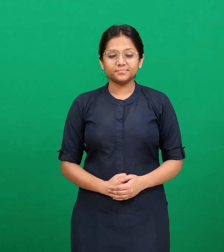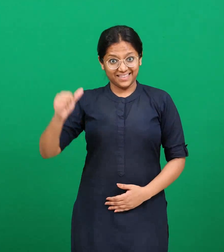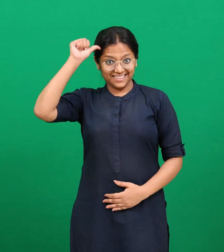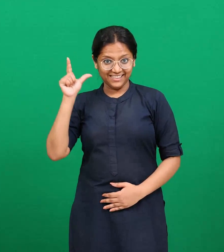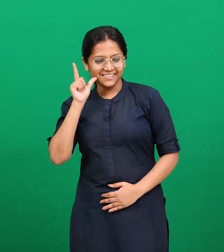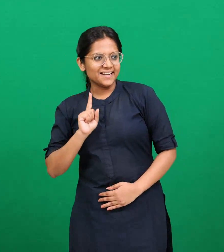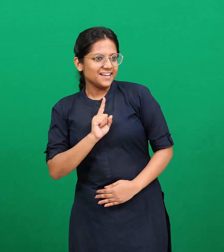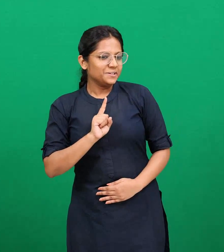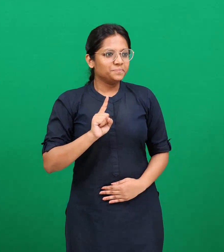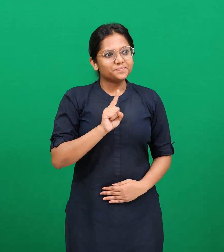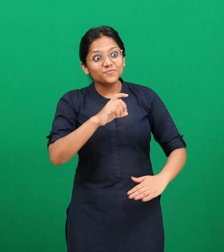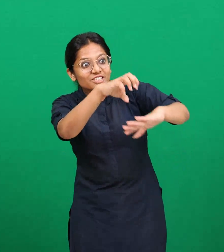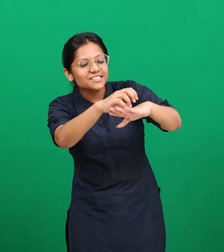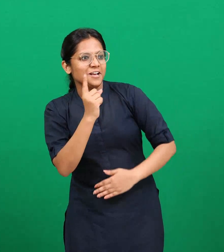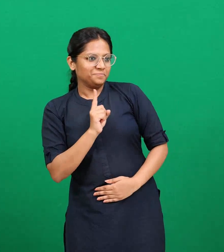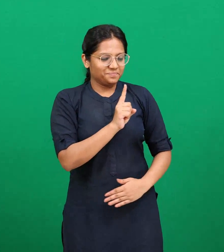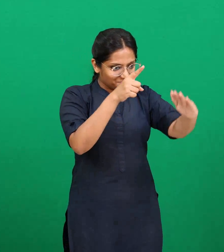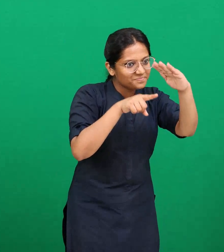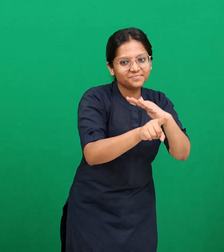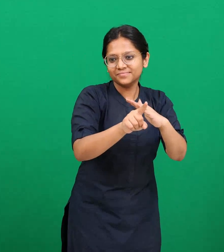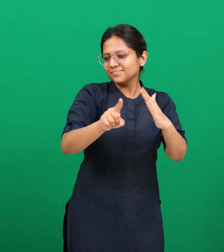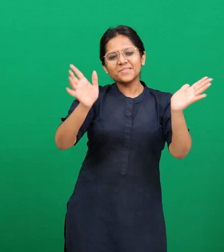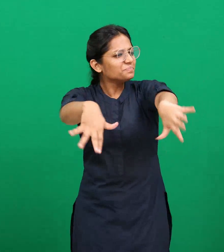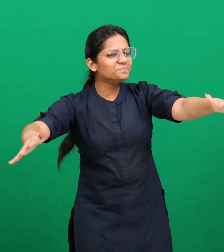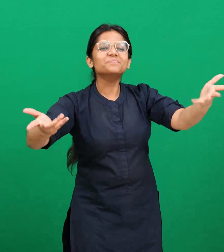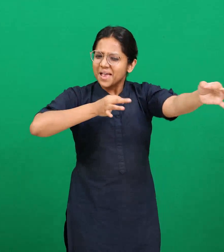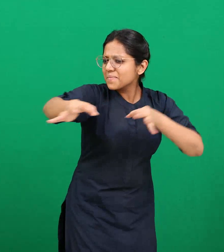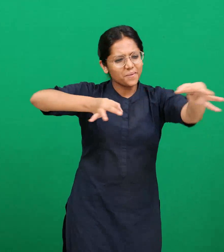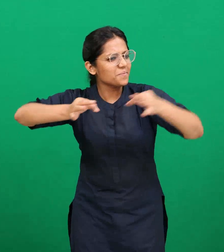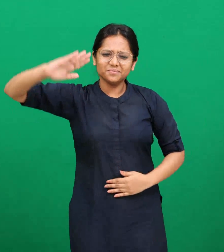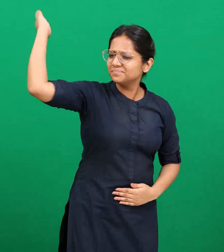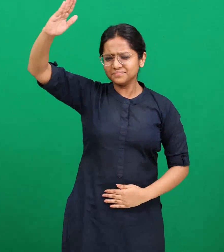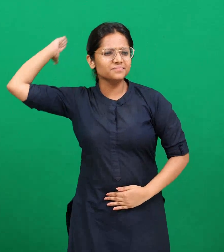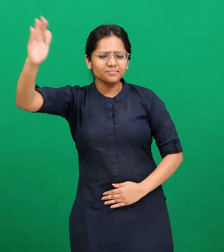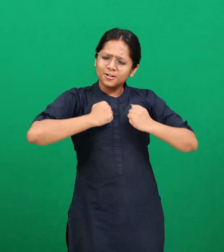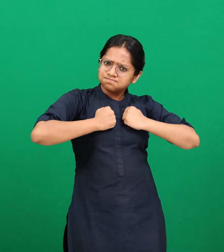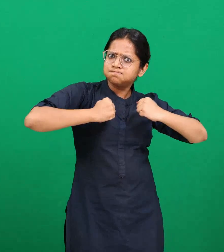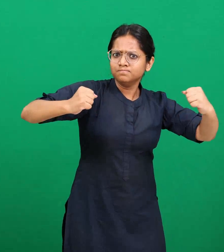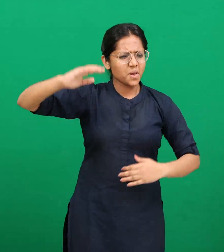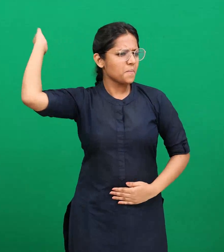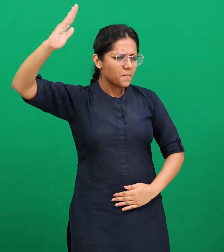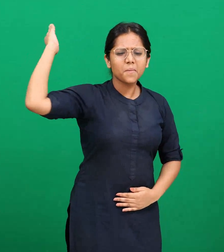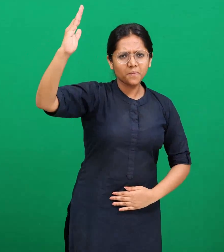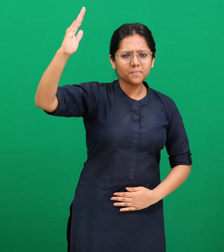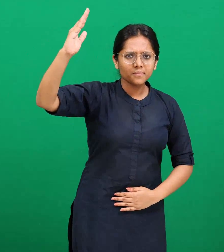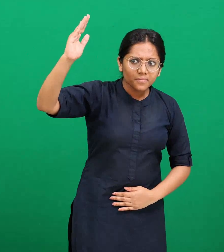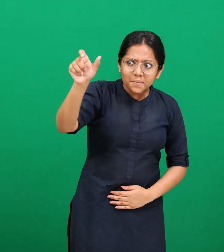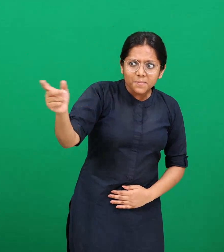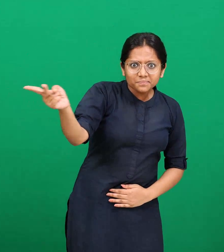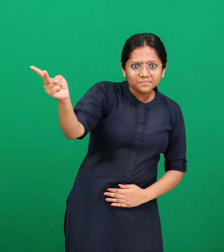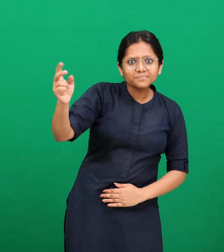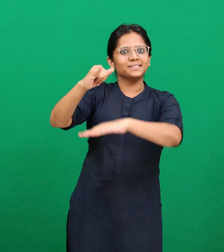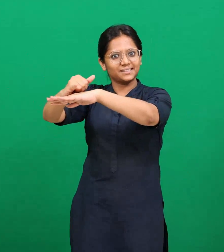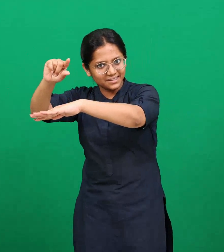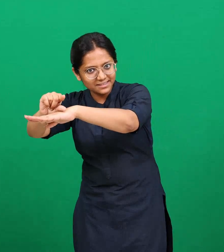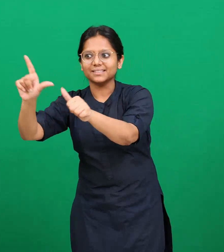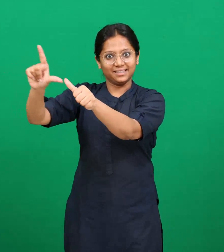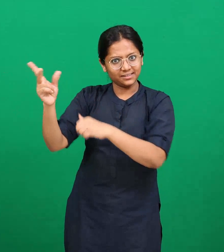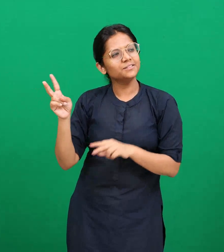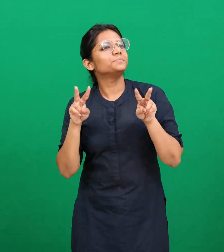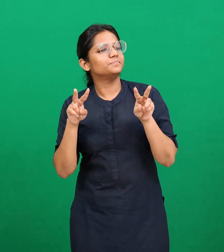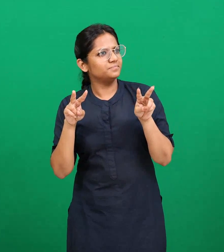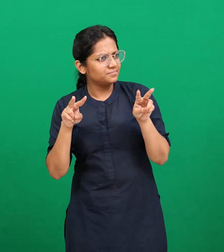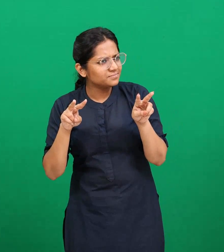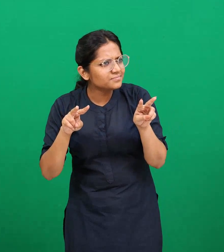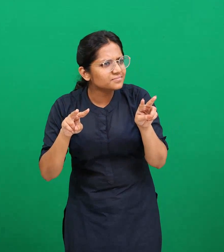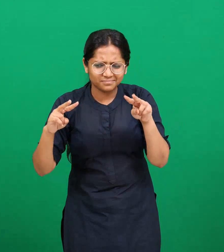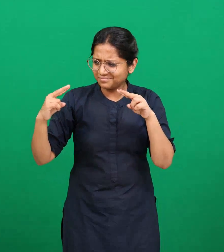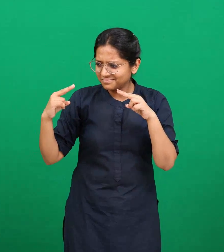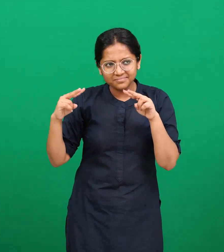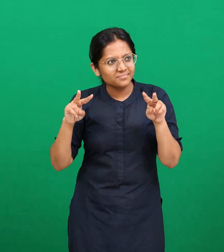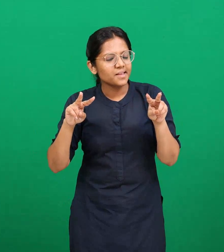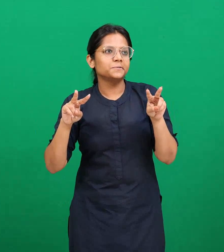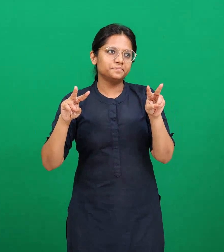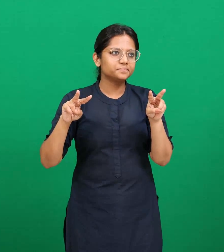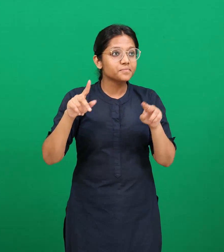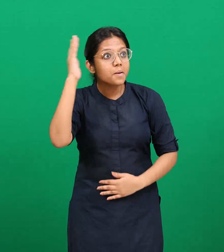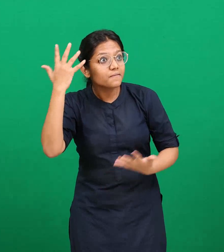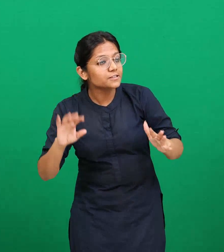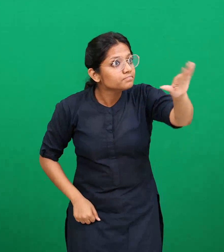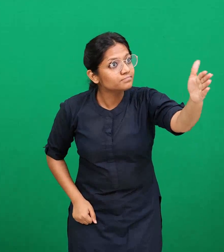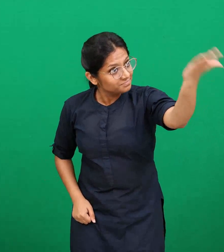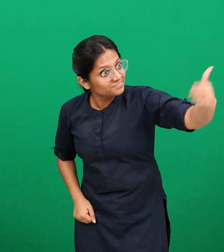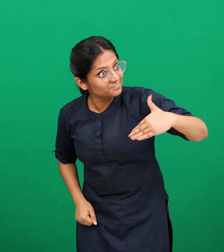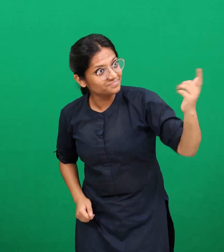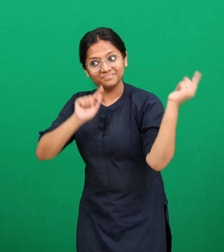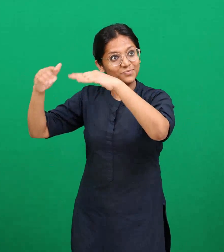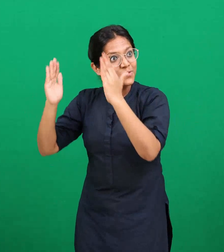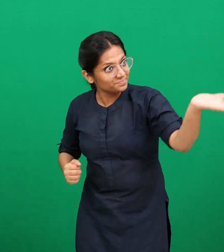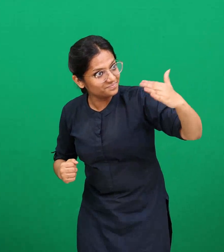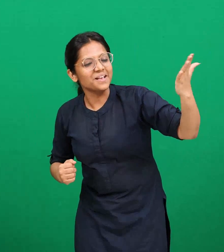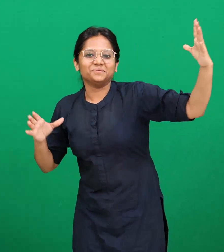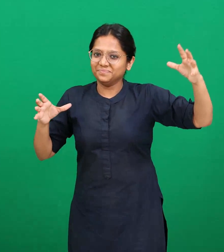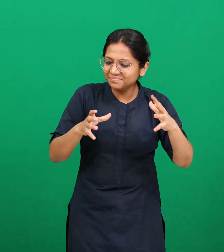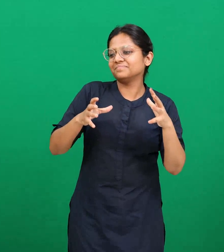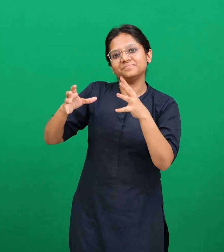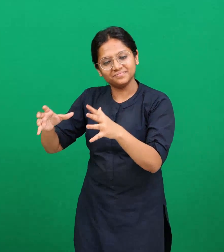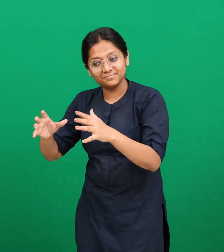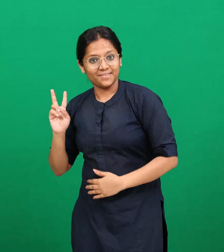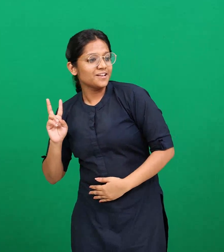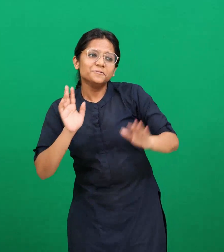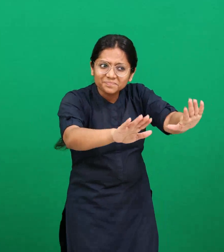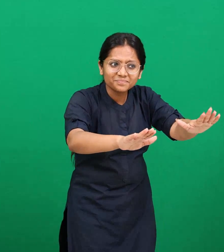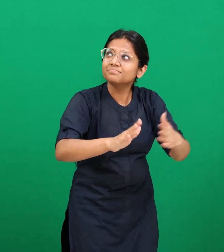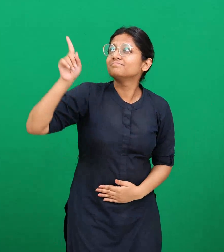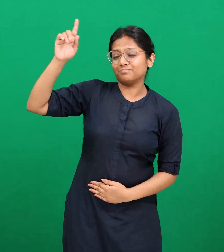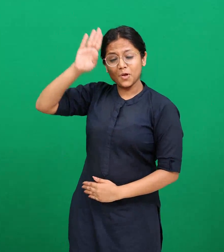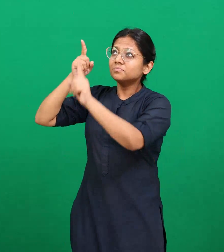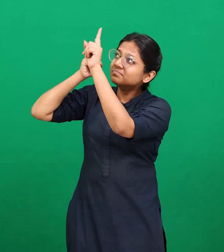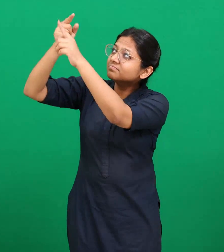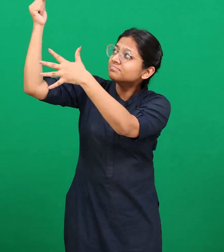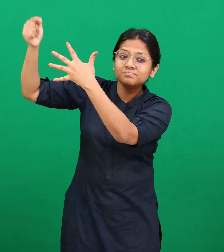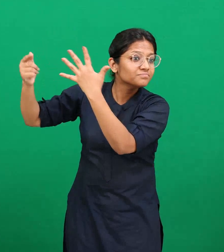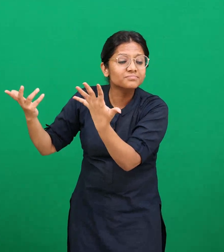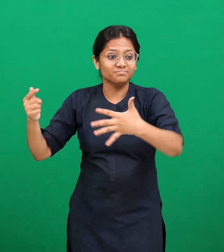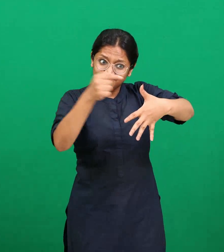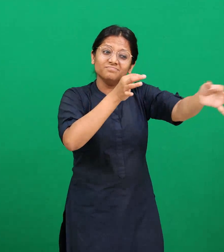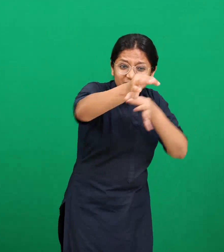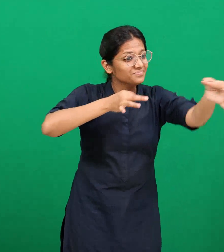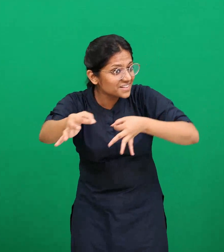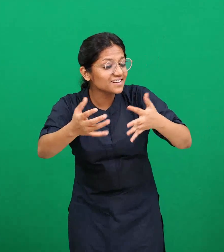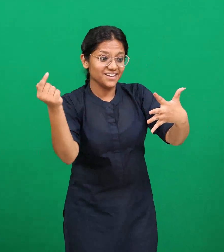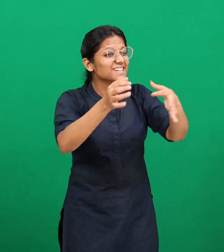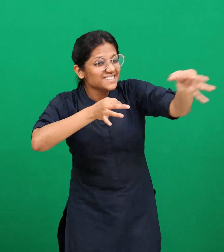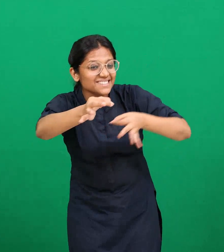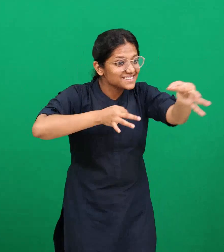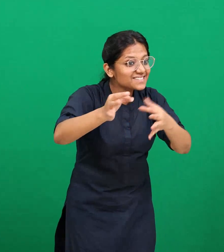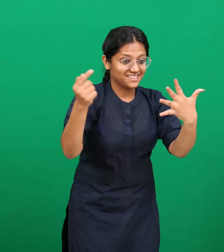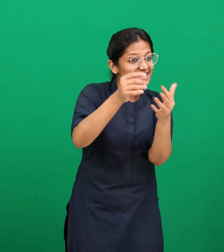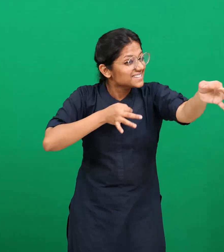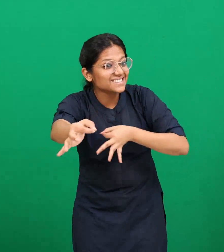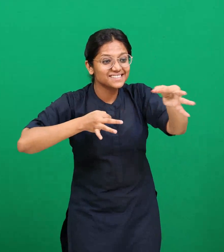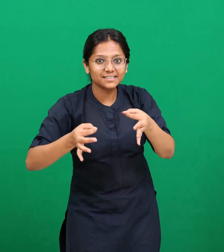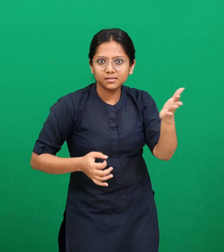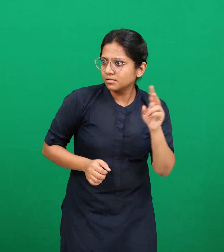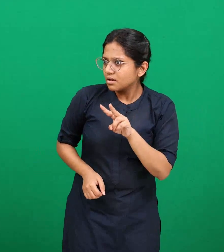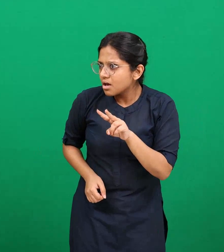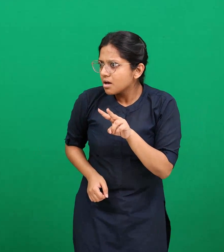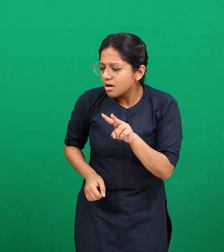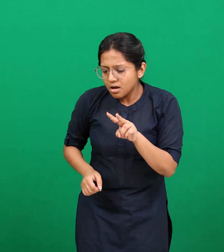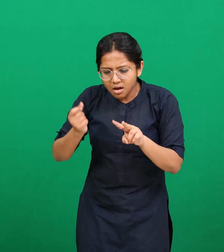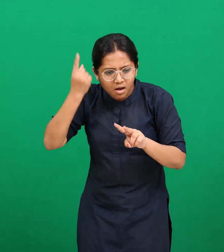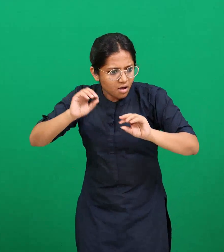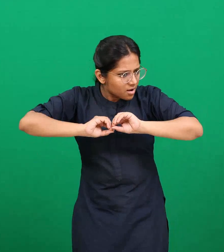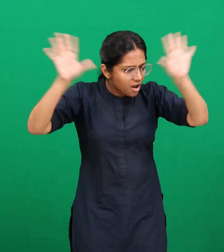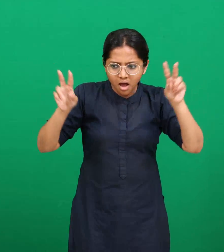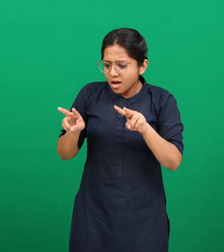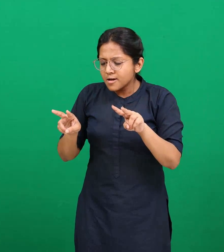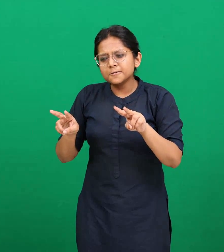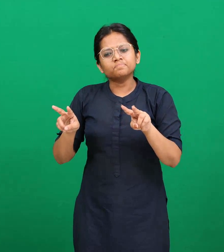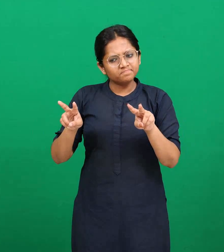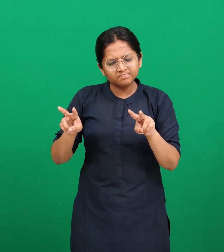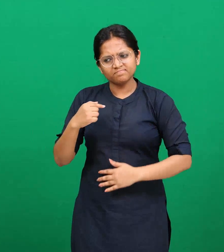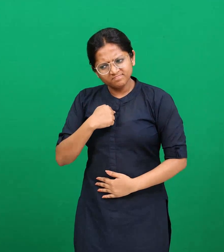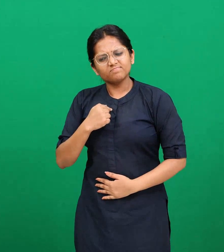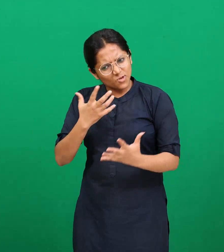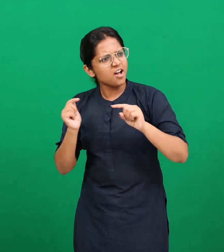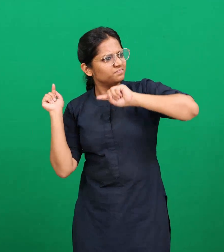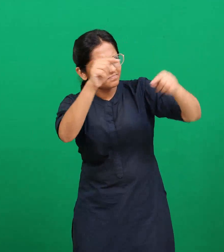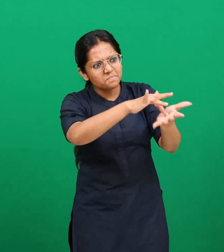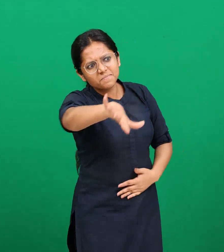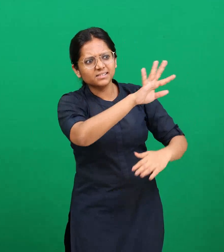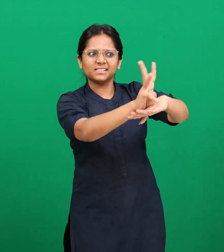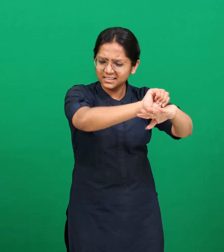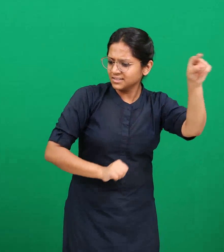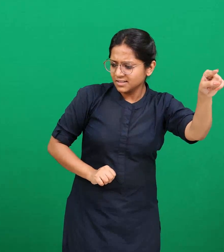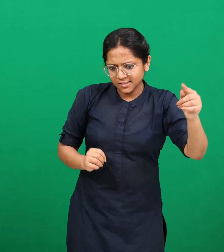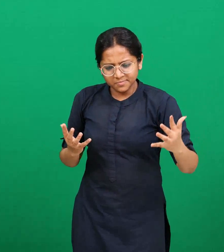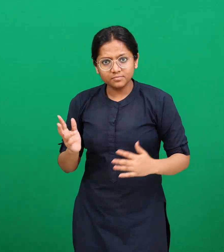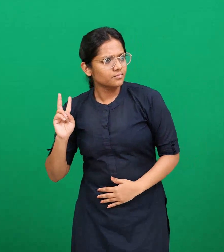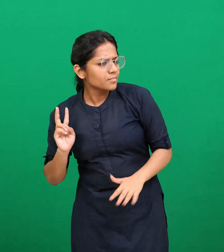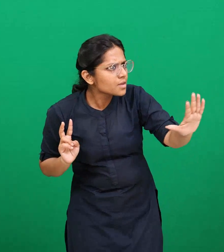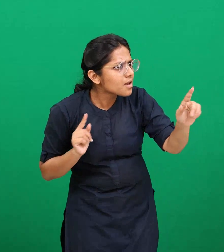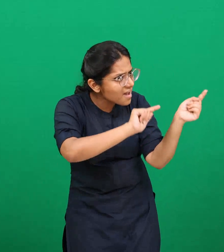And he began to speak boldly in the synagogue. When Priscilla and Aquila heard him, they took him in and explained to him the way of God more accurately.